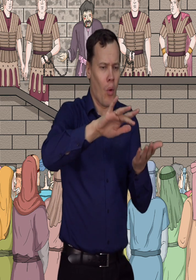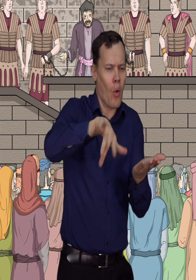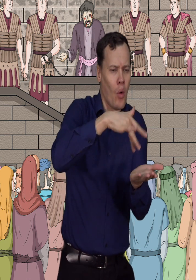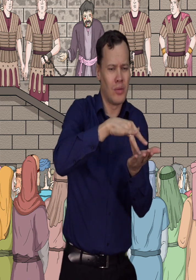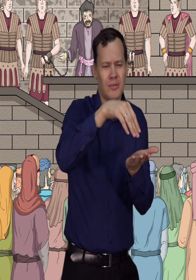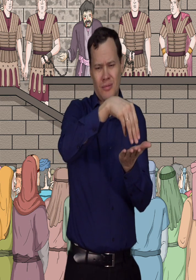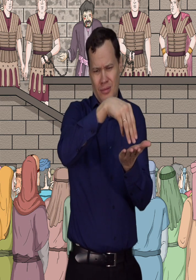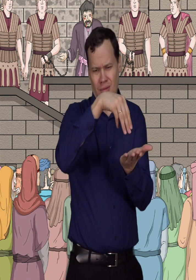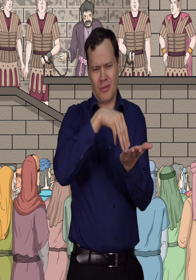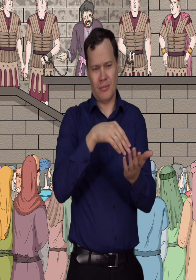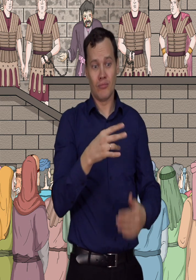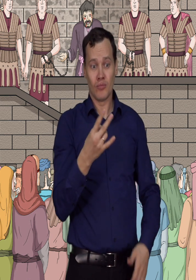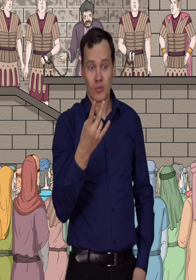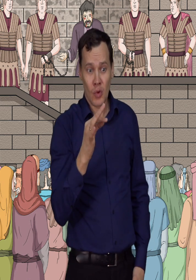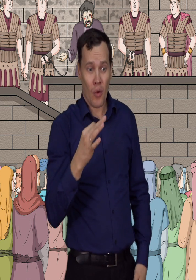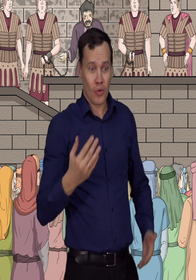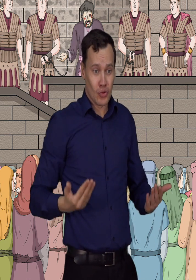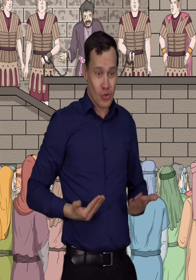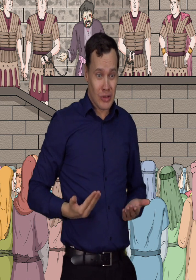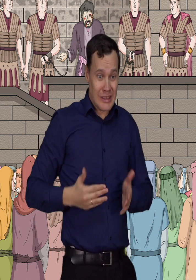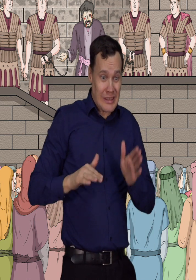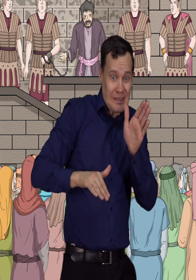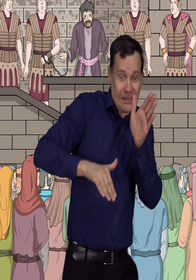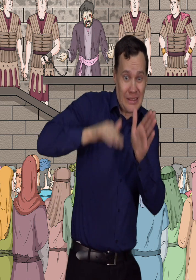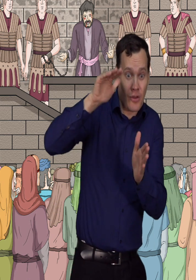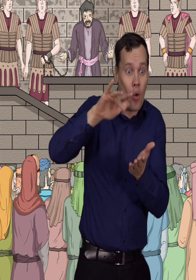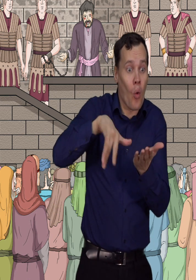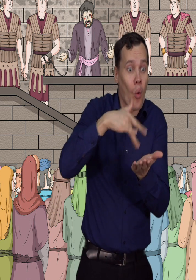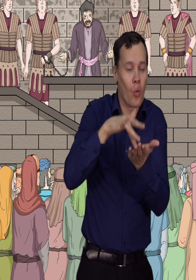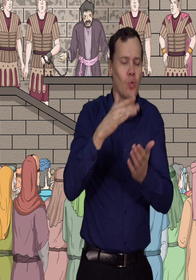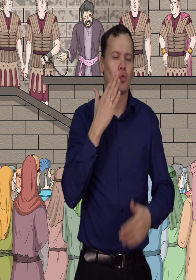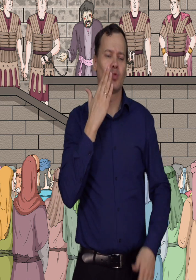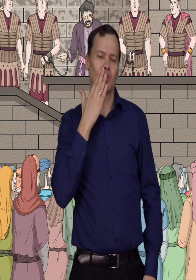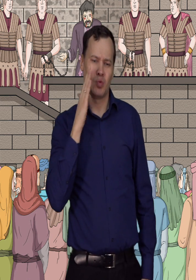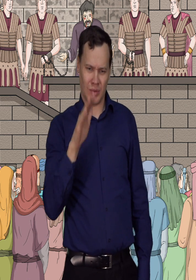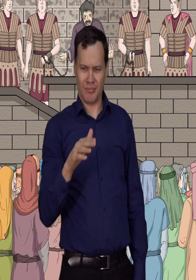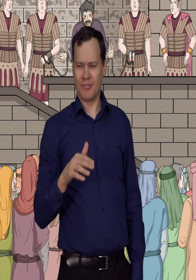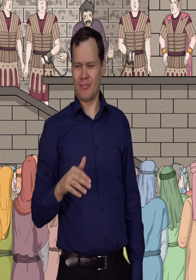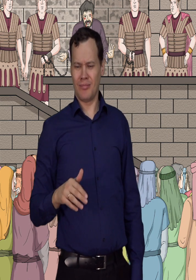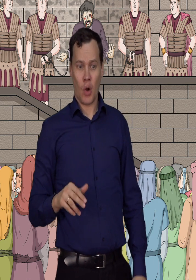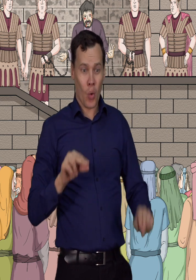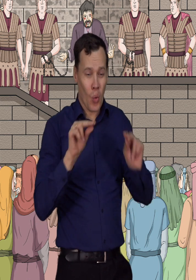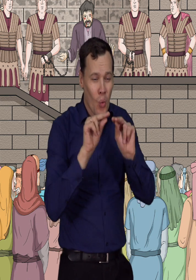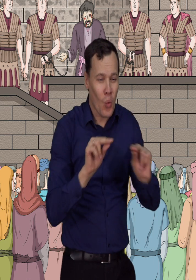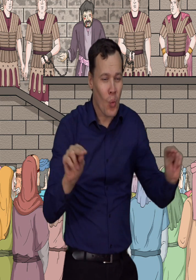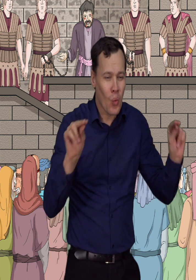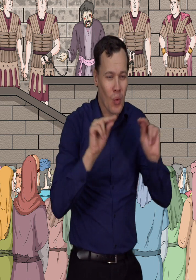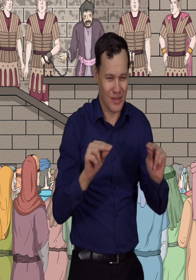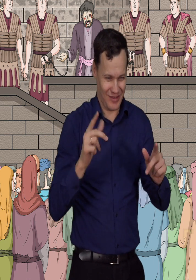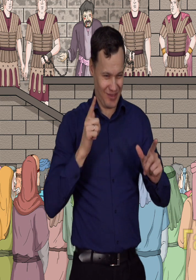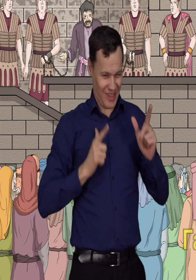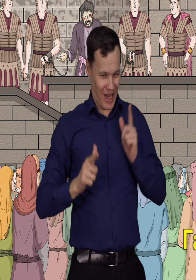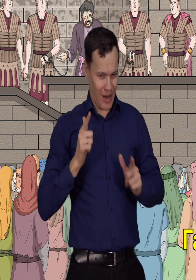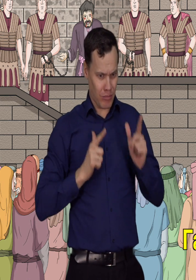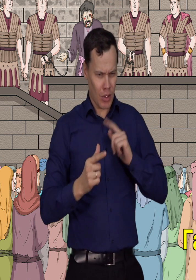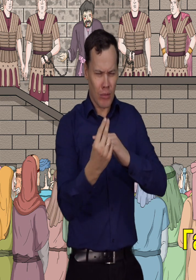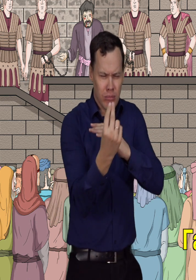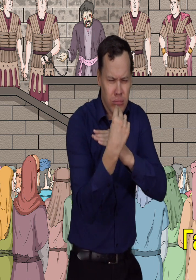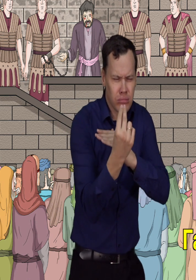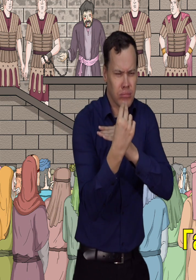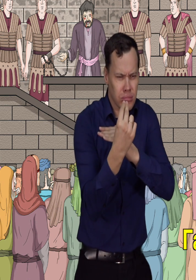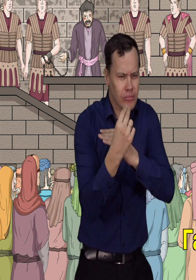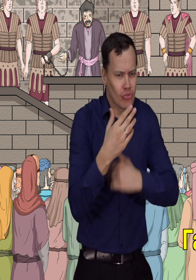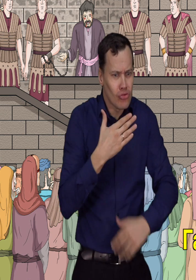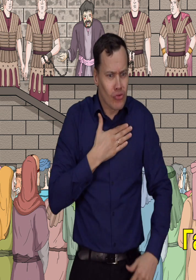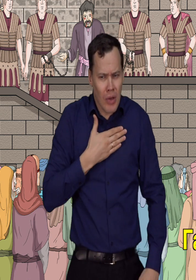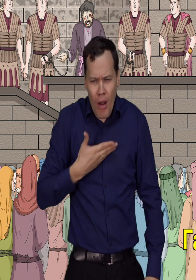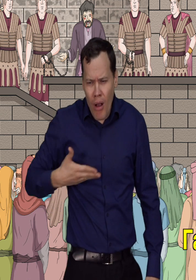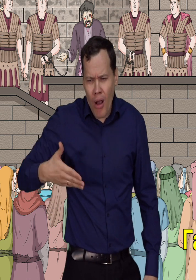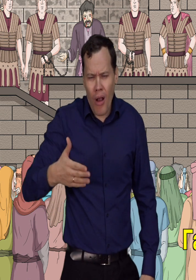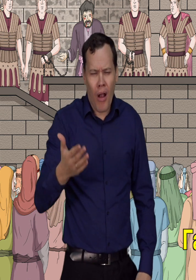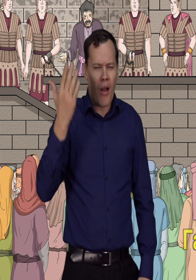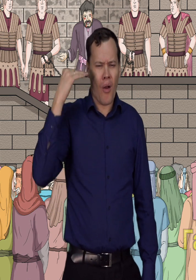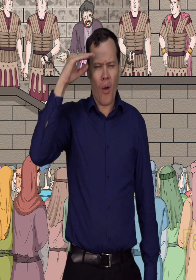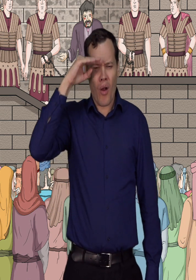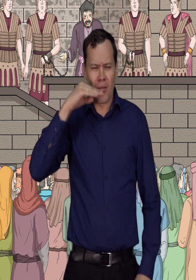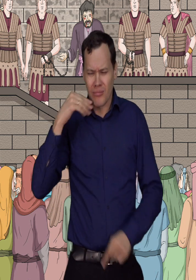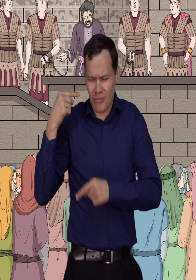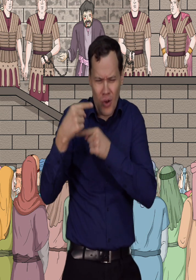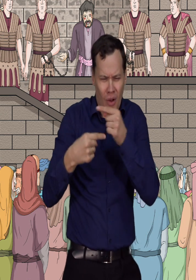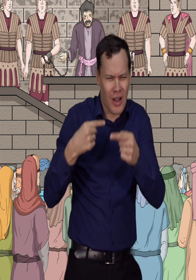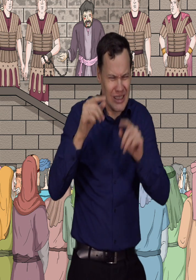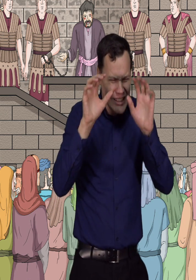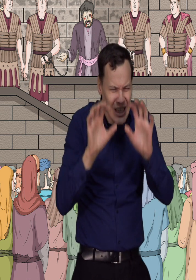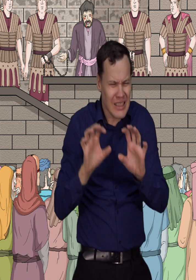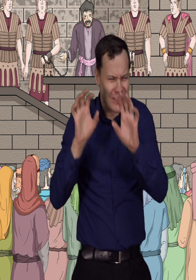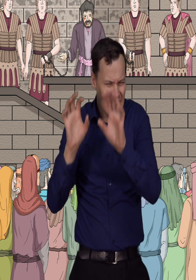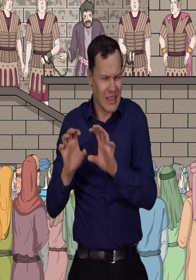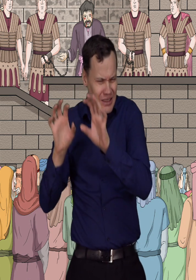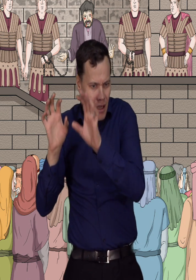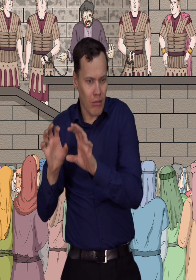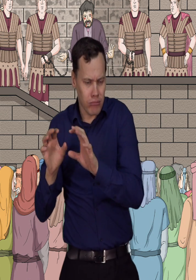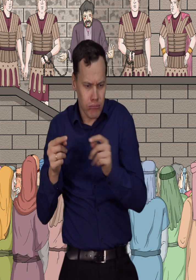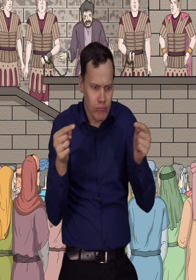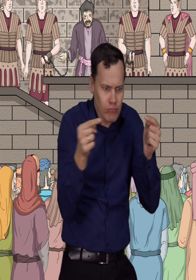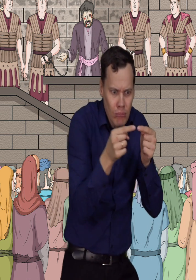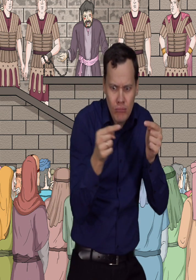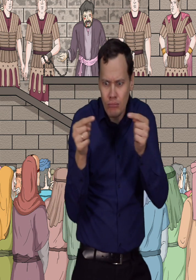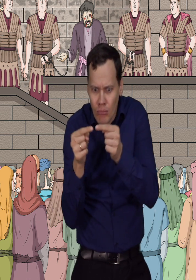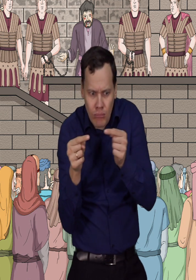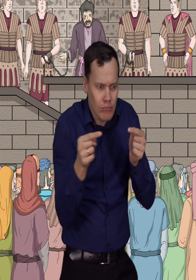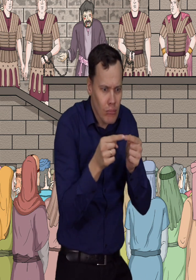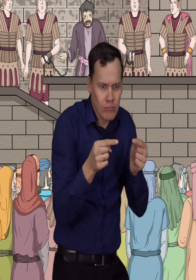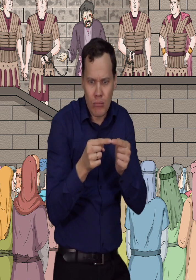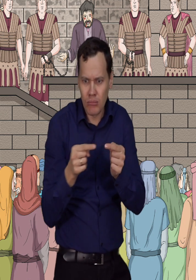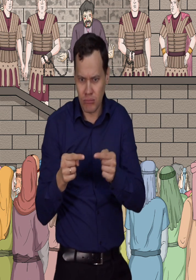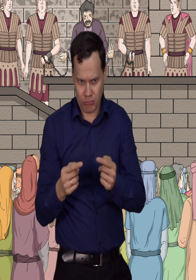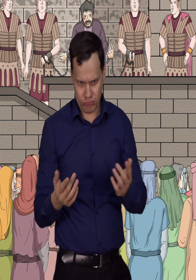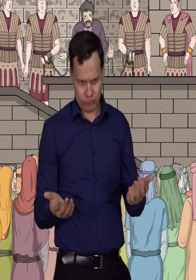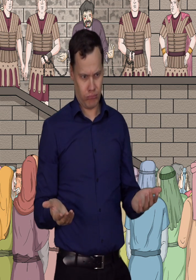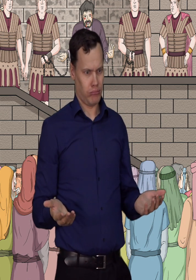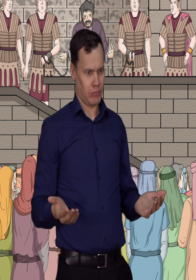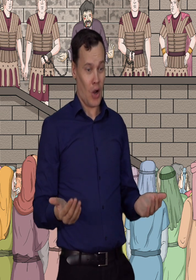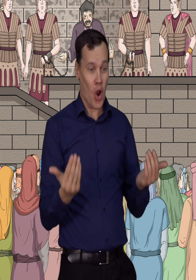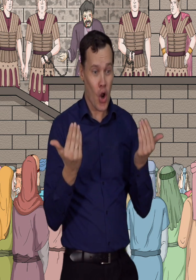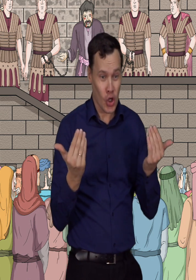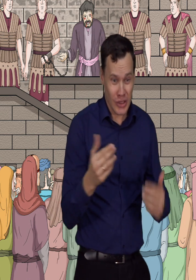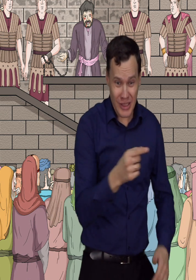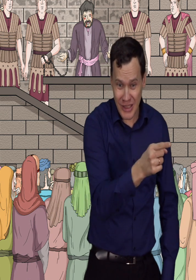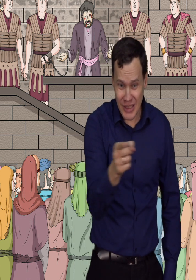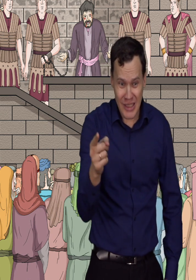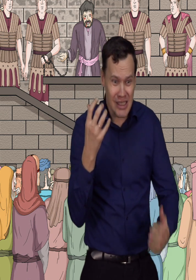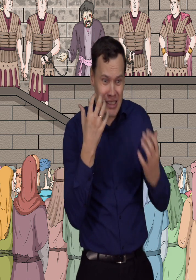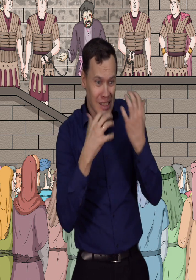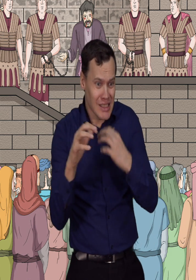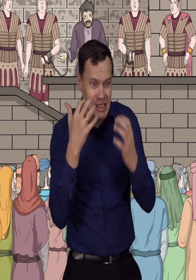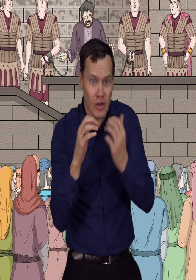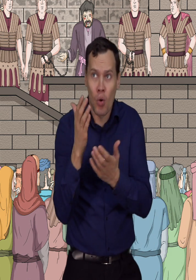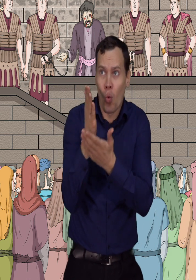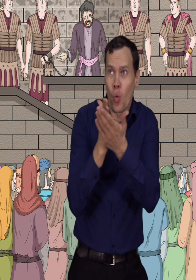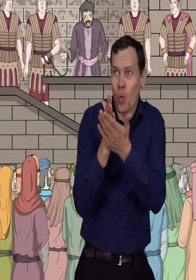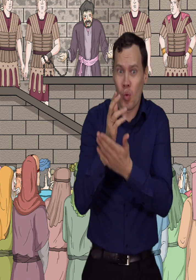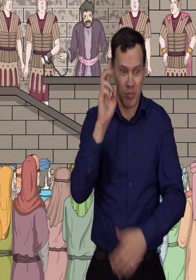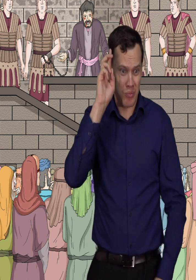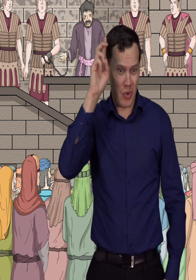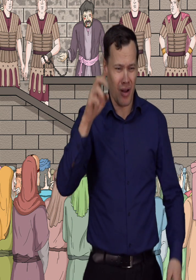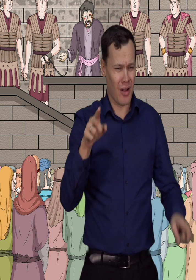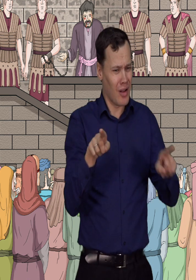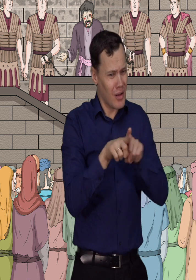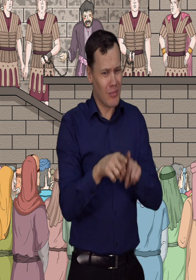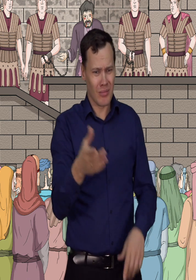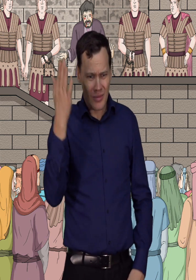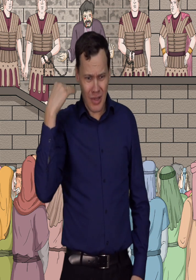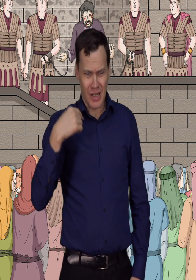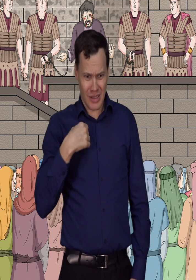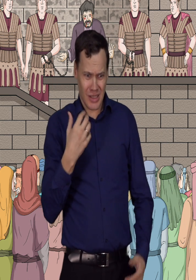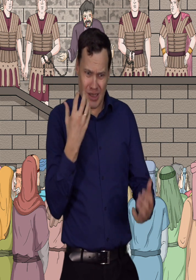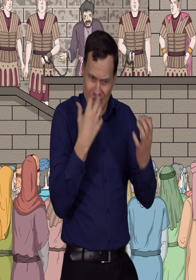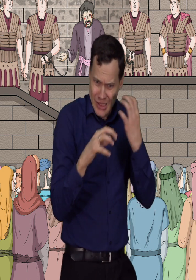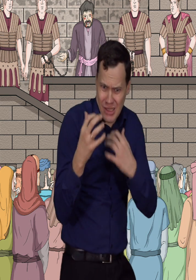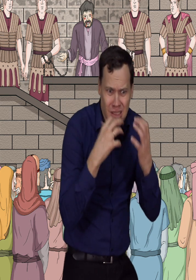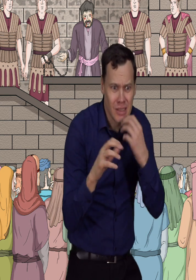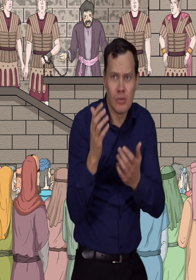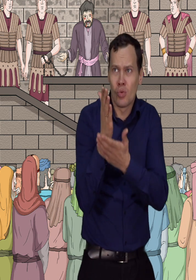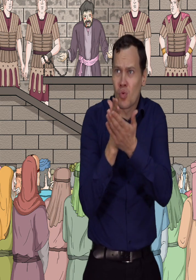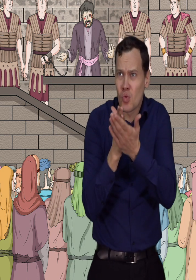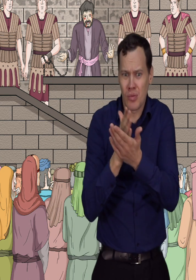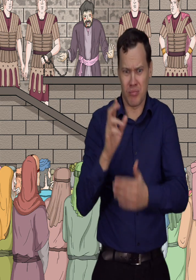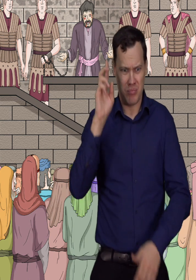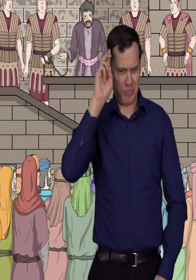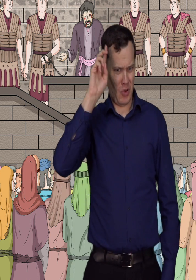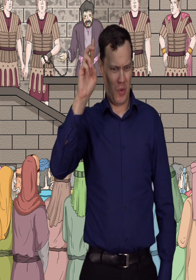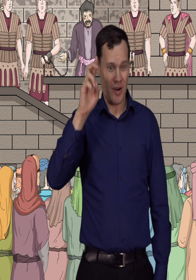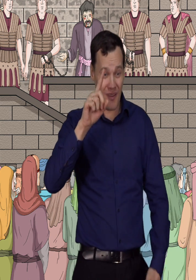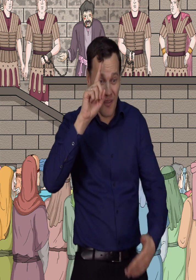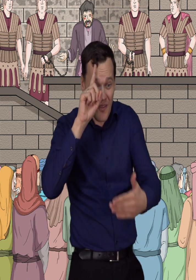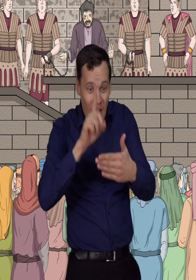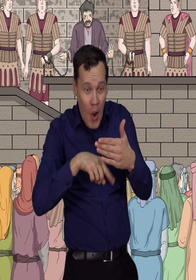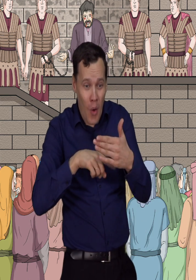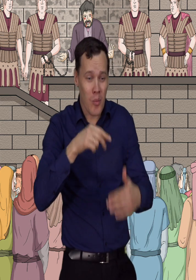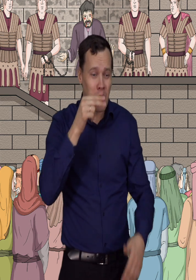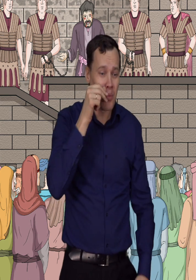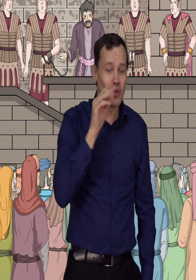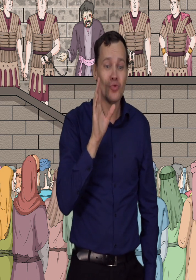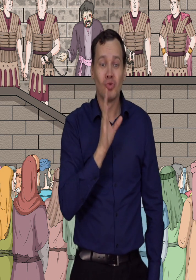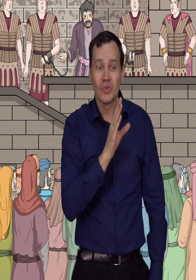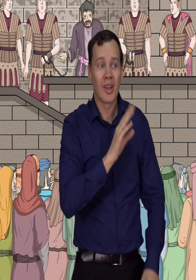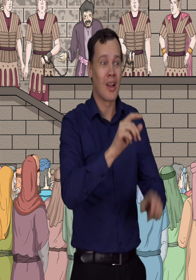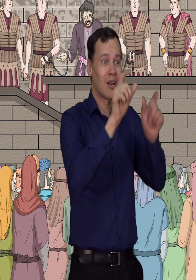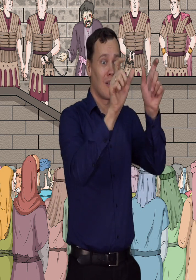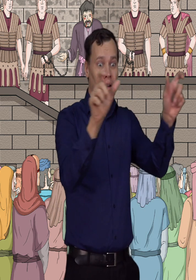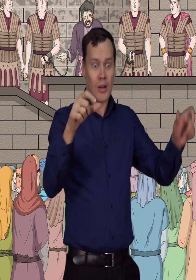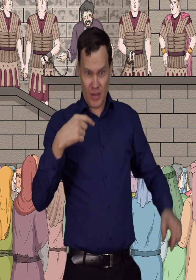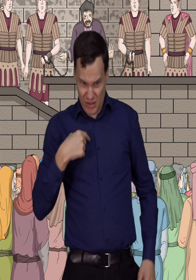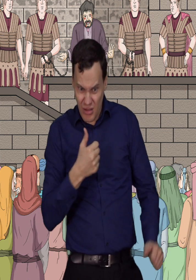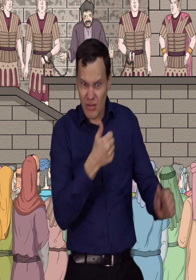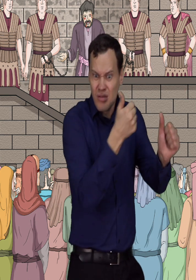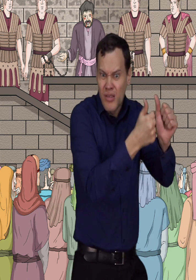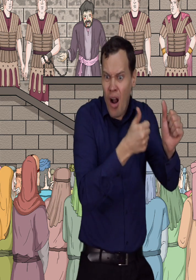I was educated at the feet of Gamaliel in strict conformity to the law of our fathers. I am just as zealous for God as any of you here today.